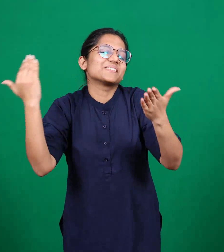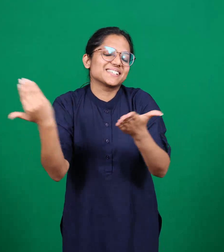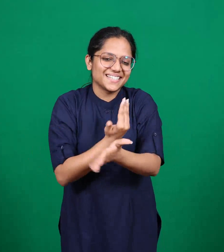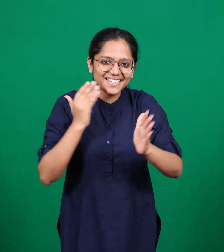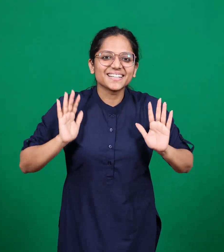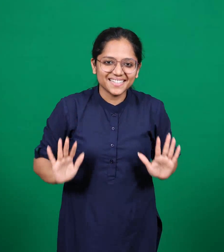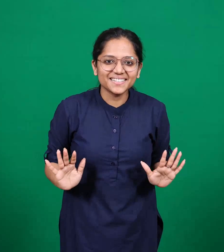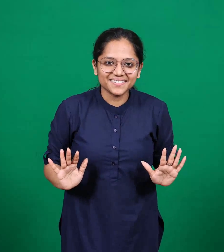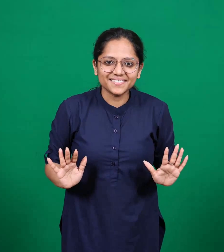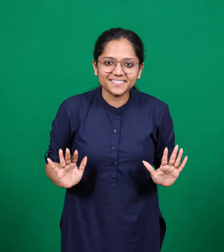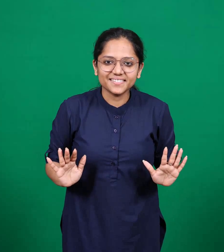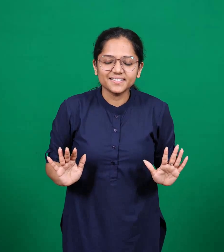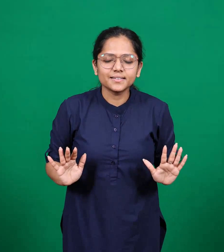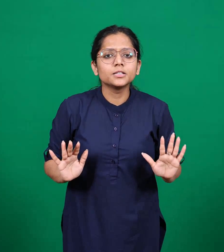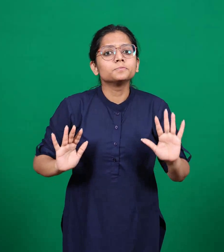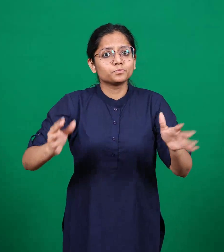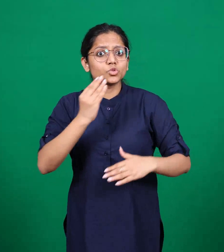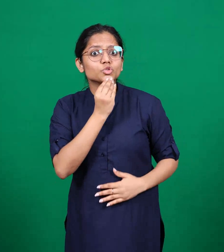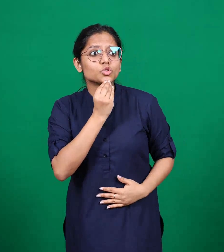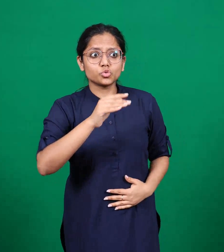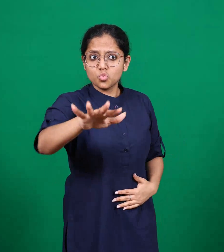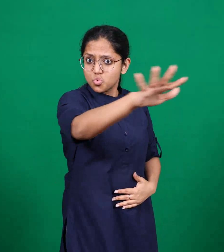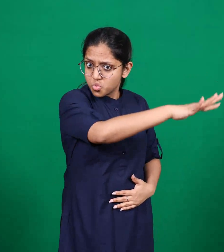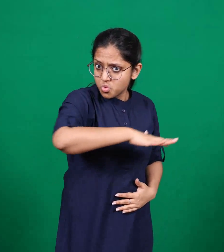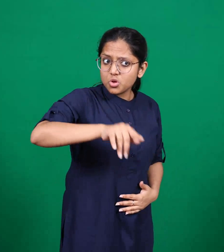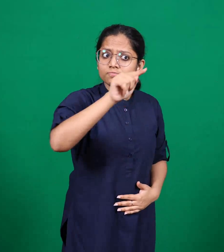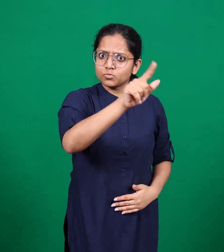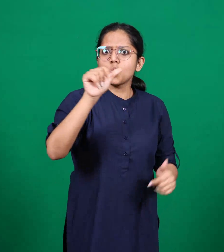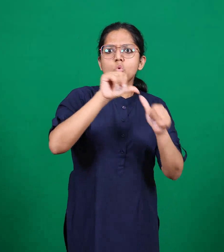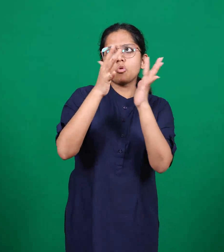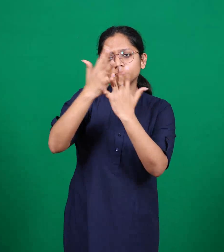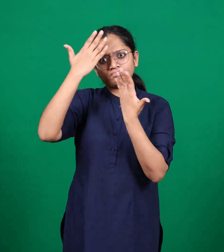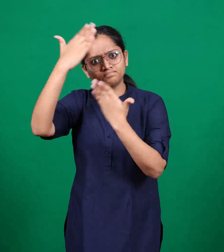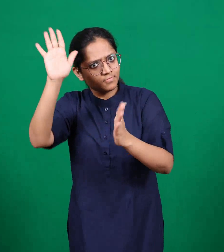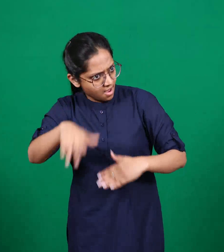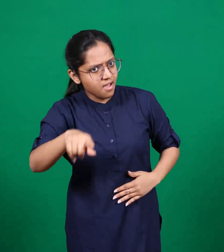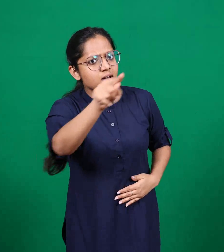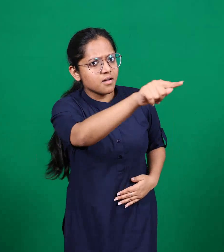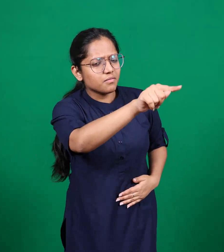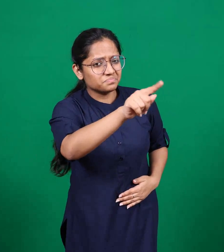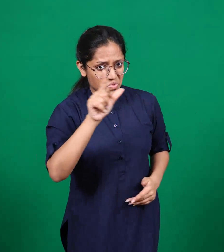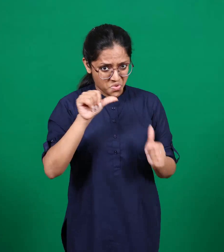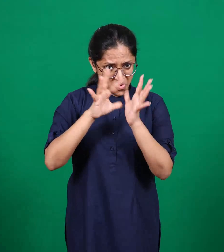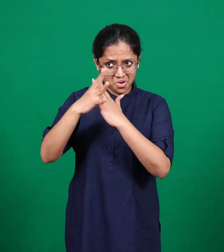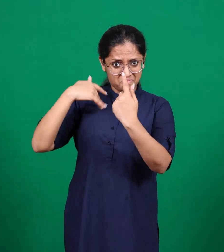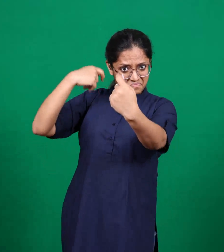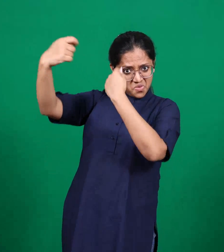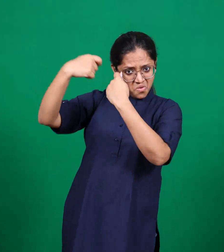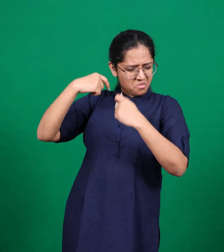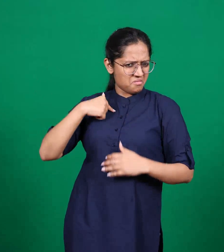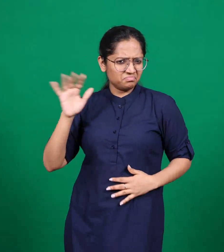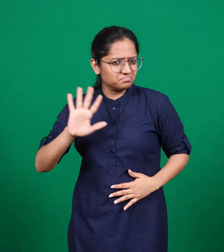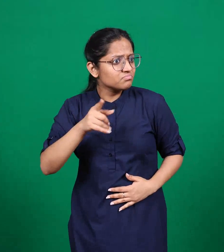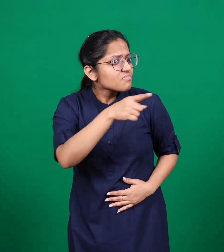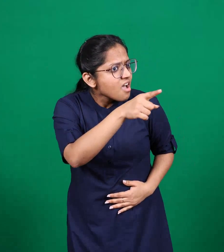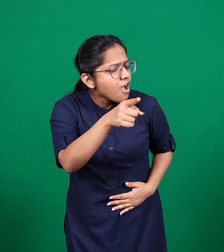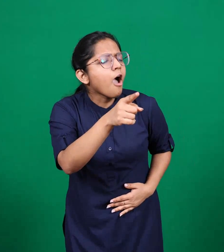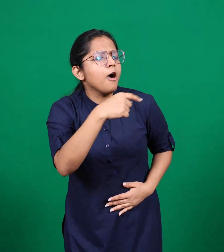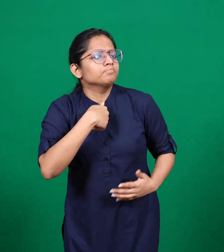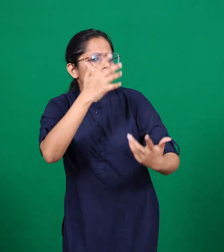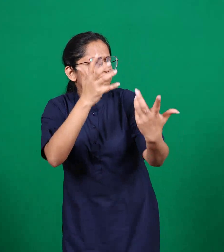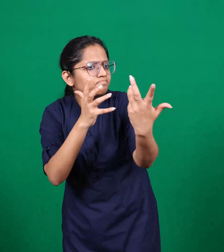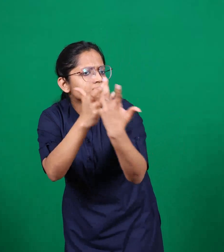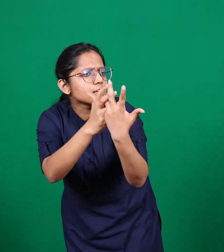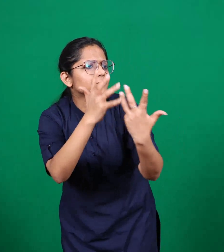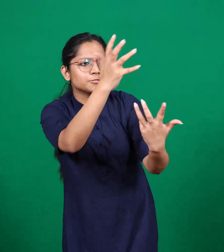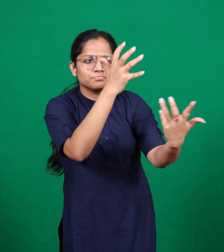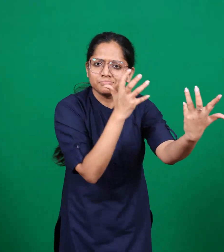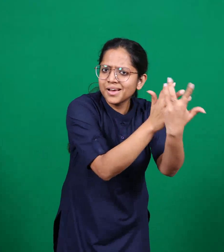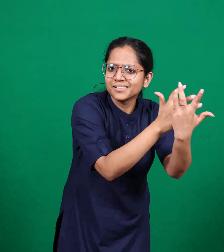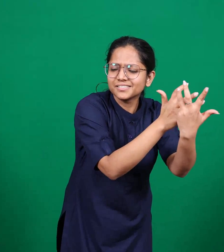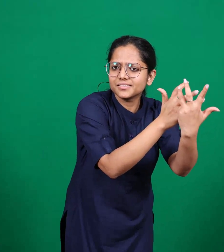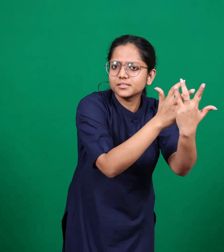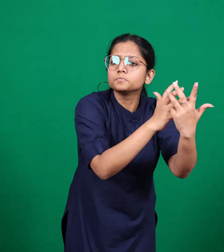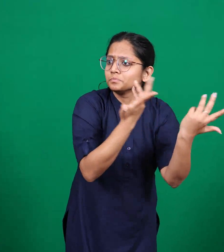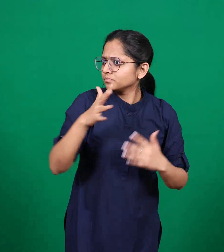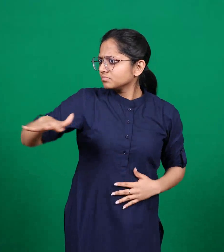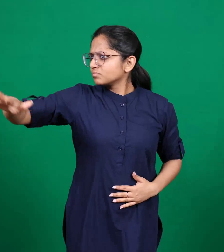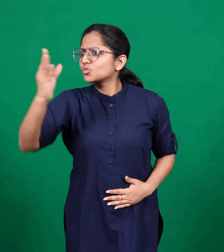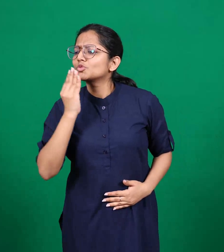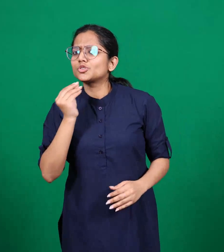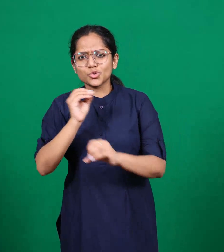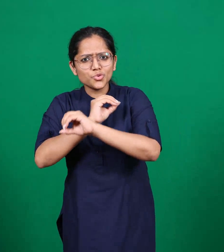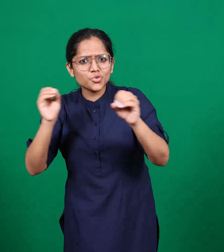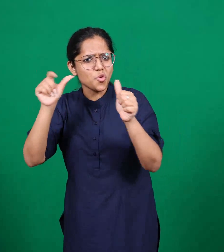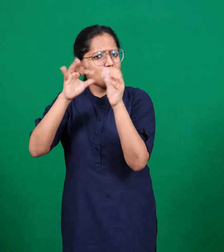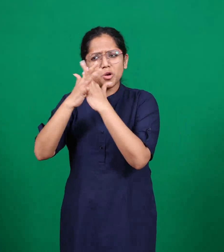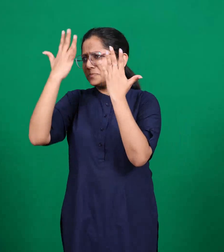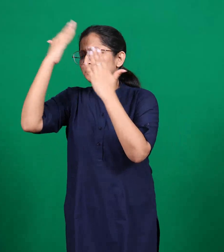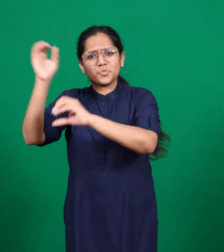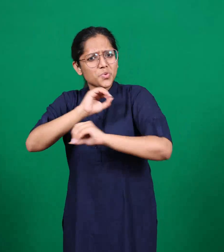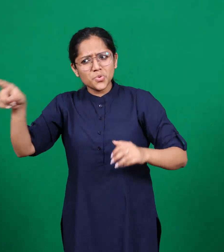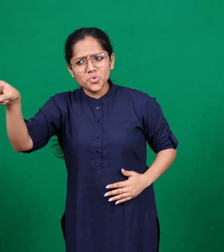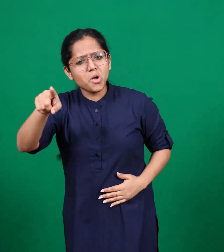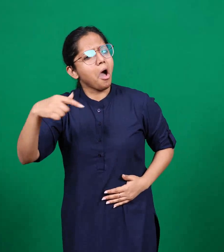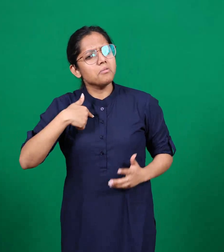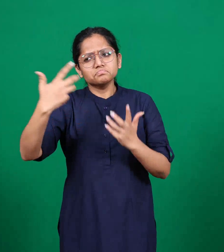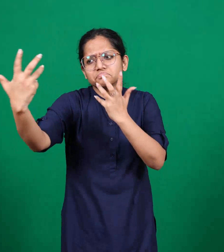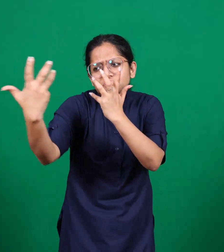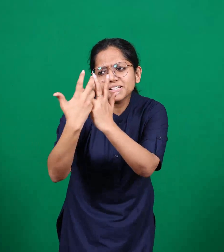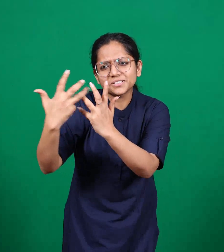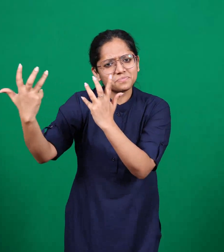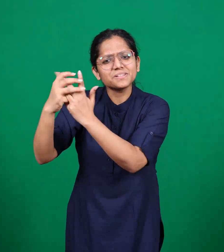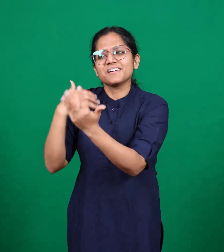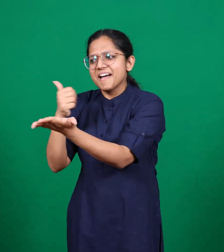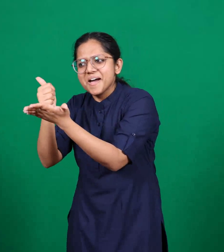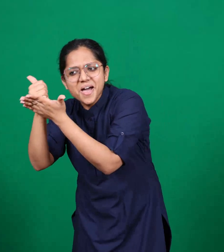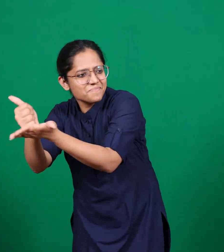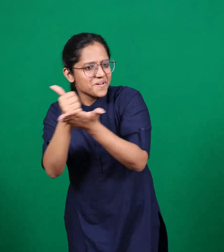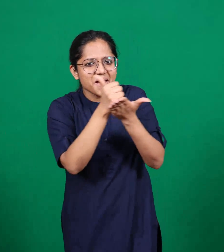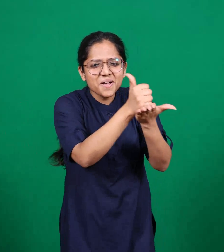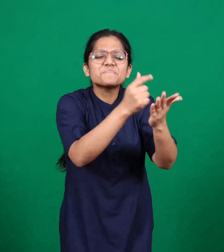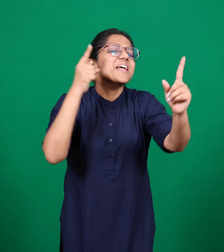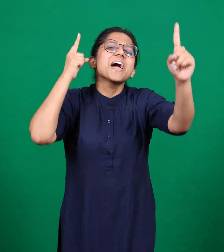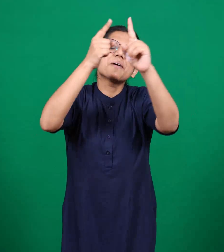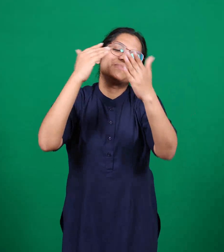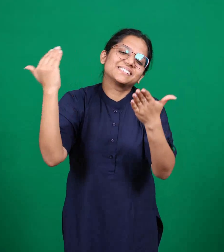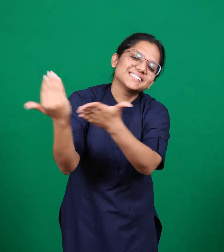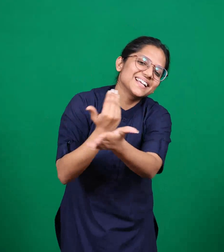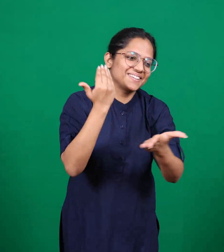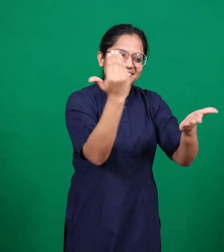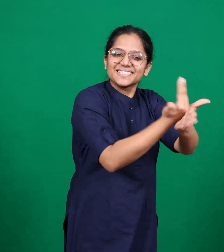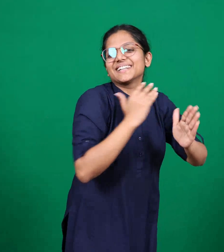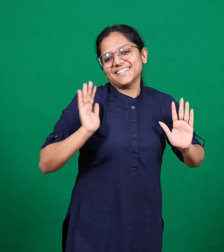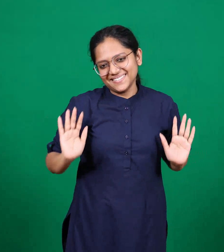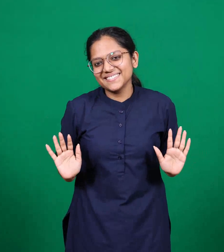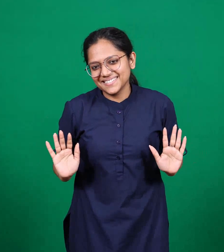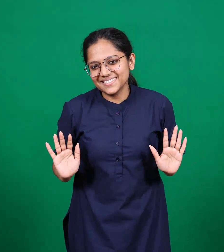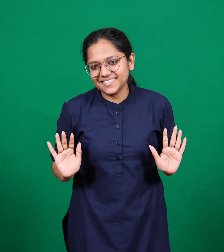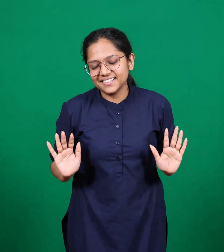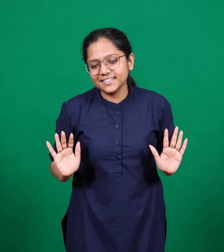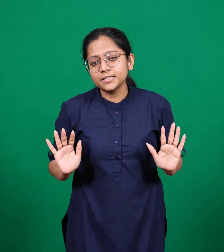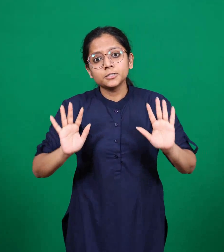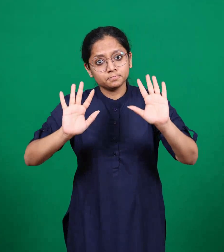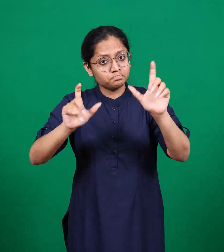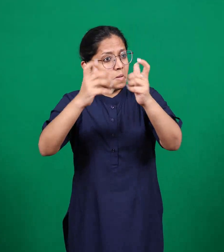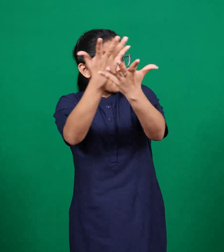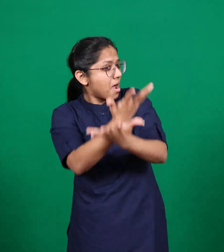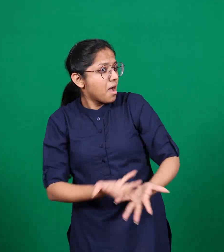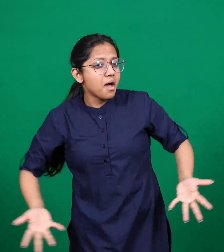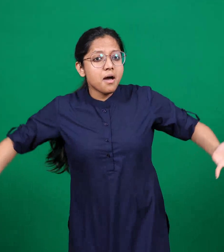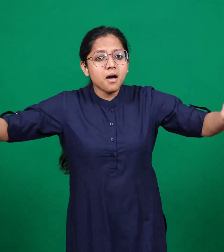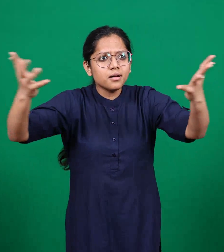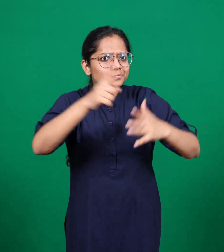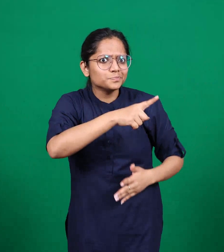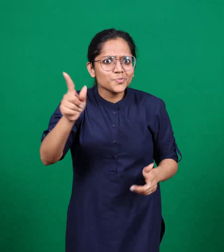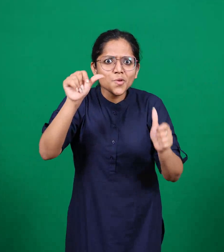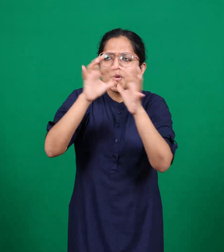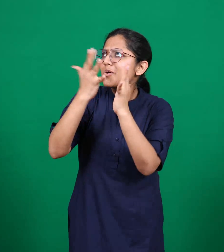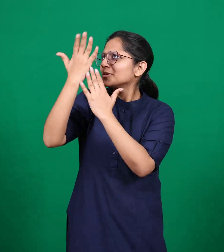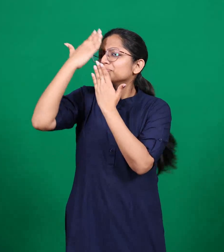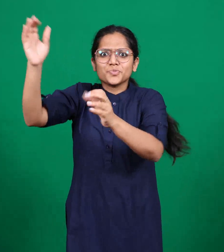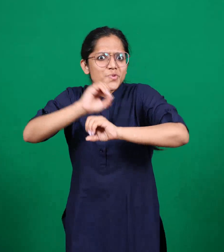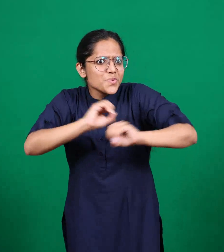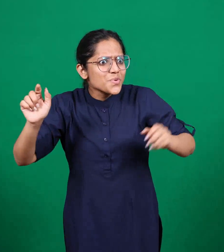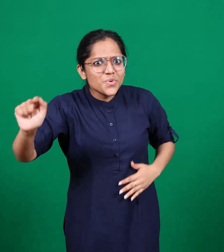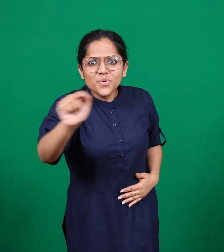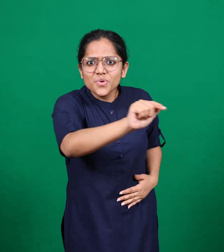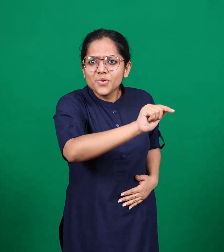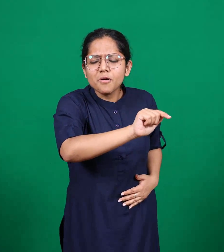To those under the law I became like one under the law (though I myself am not under the law), to win those under the law.